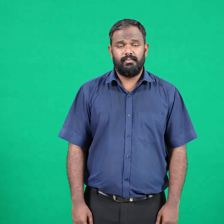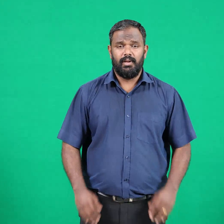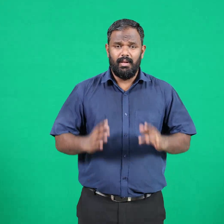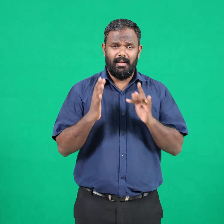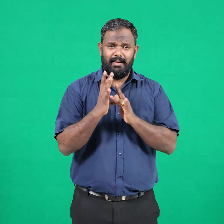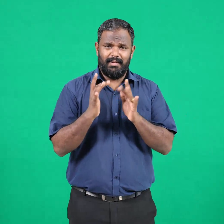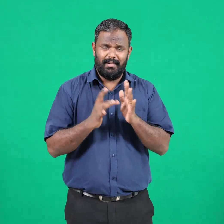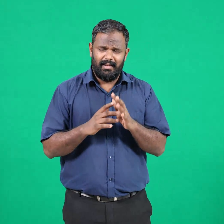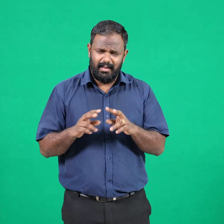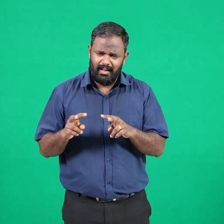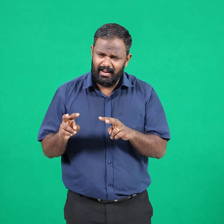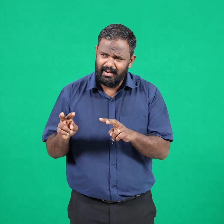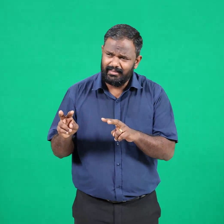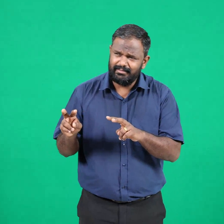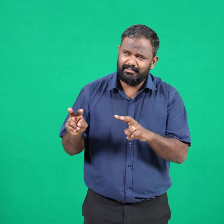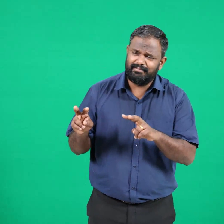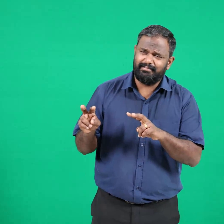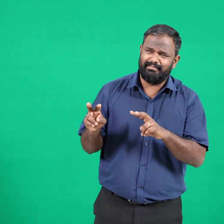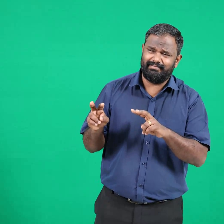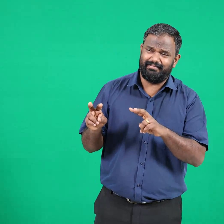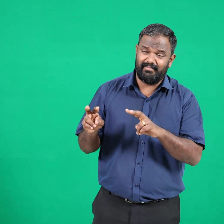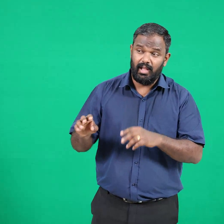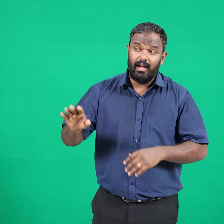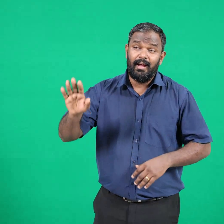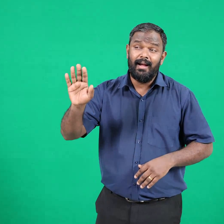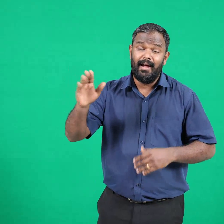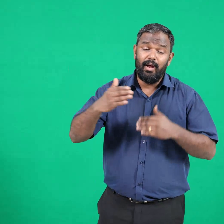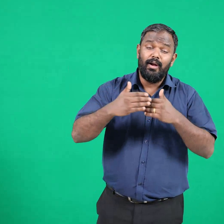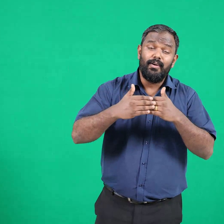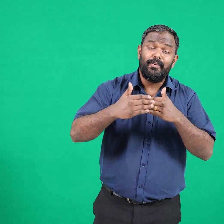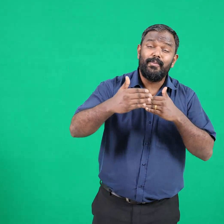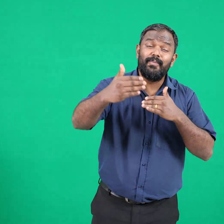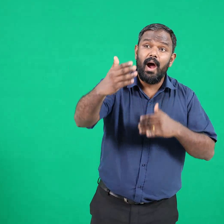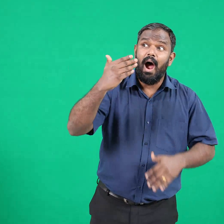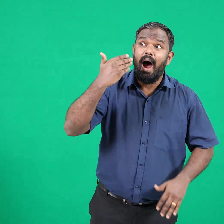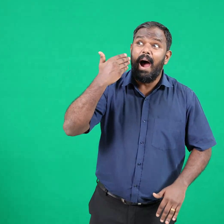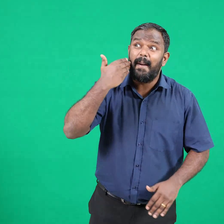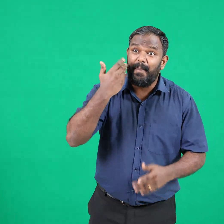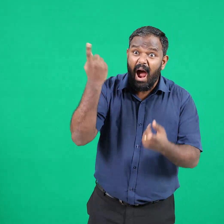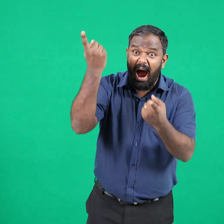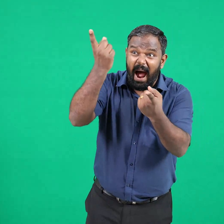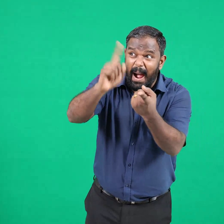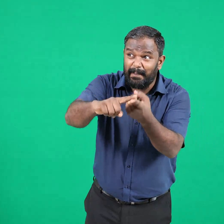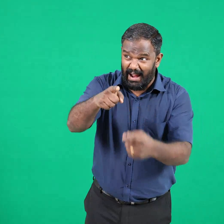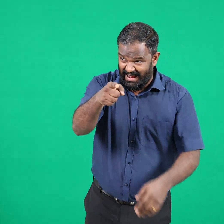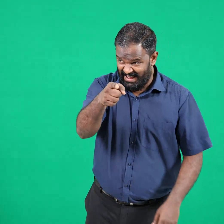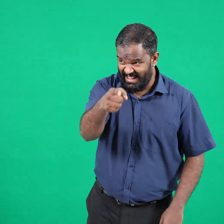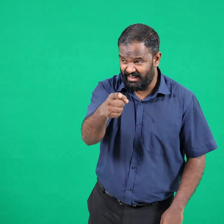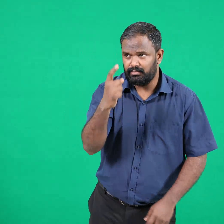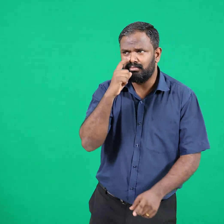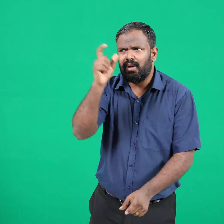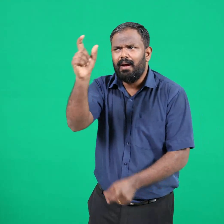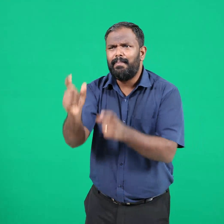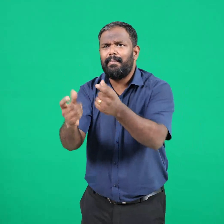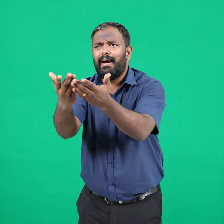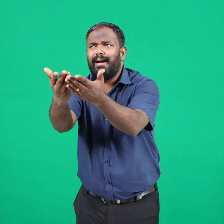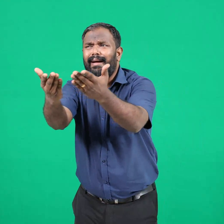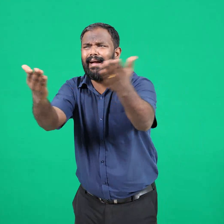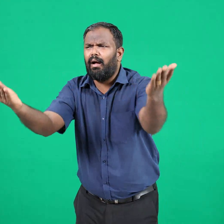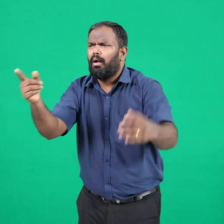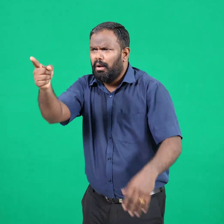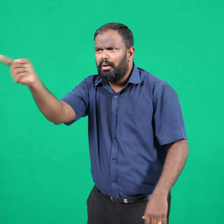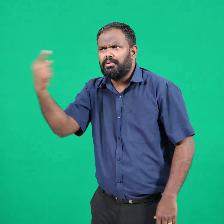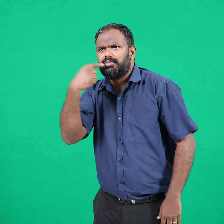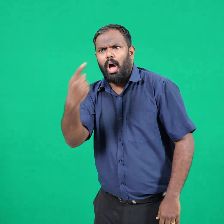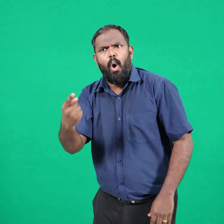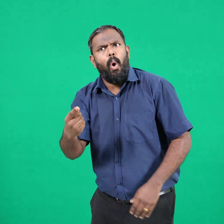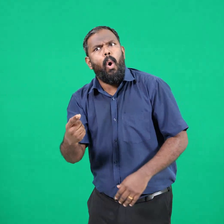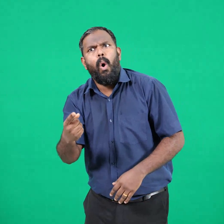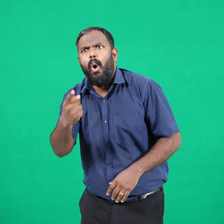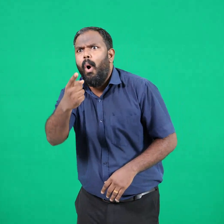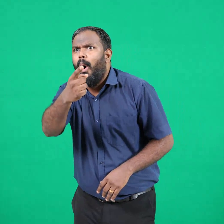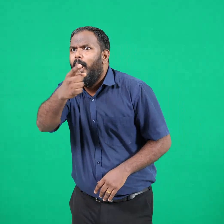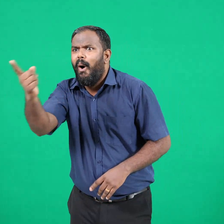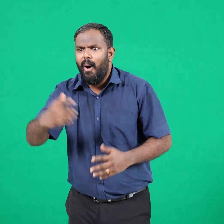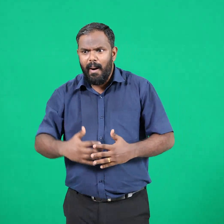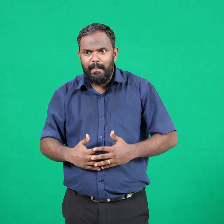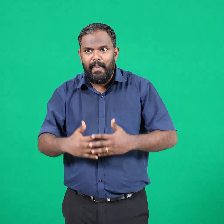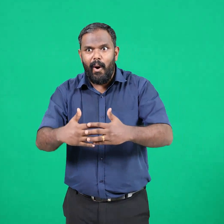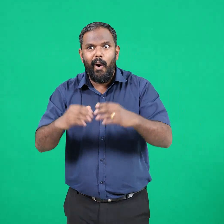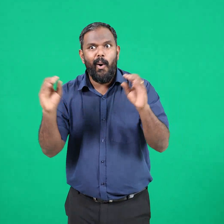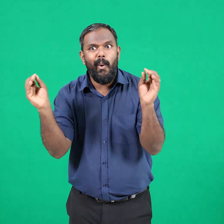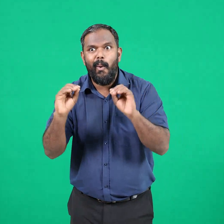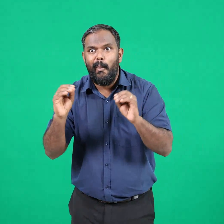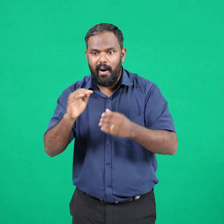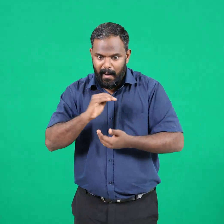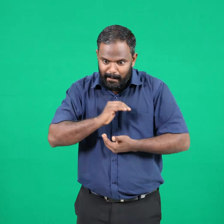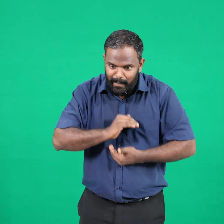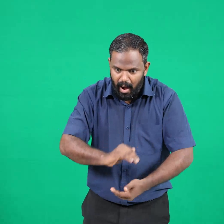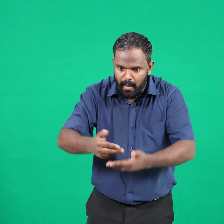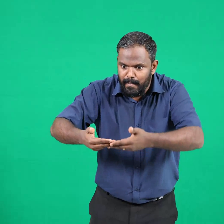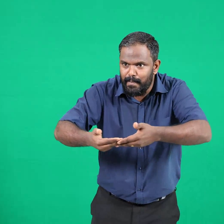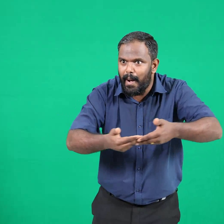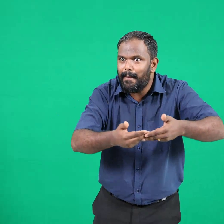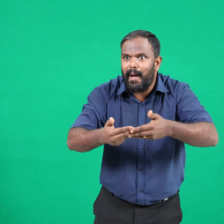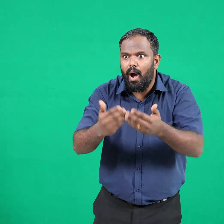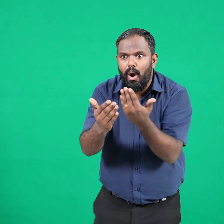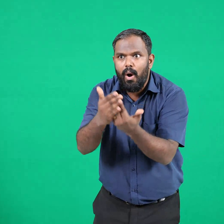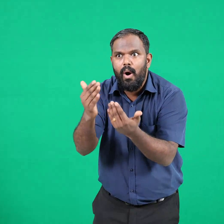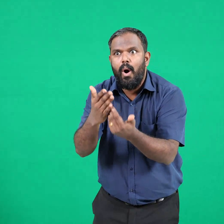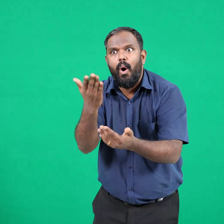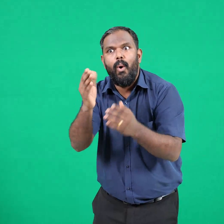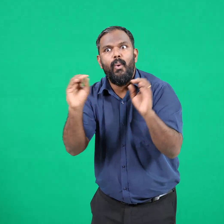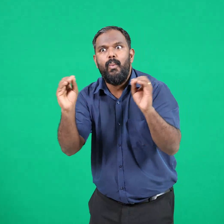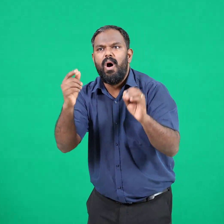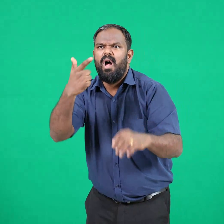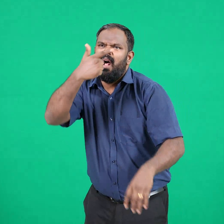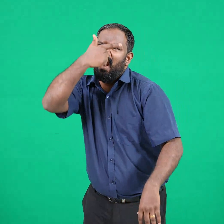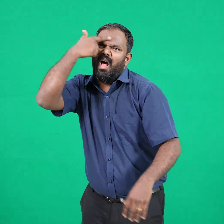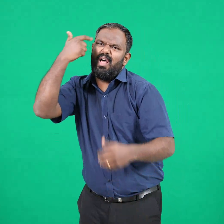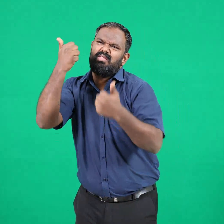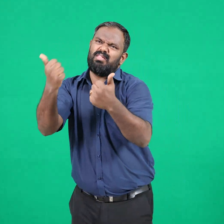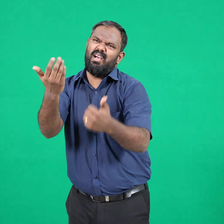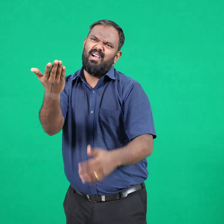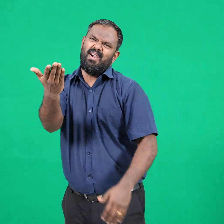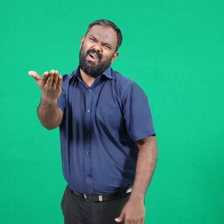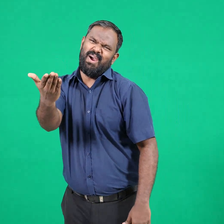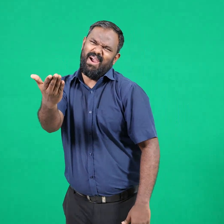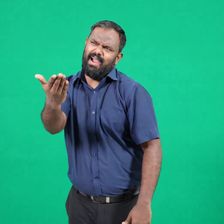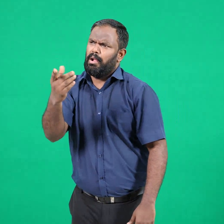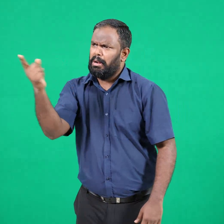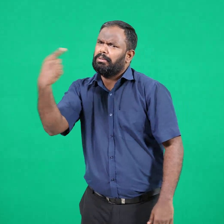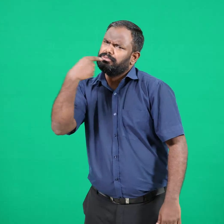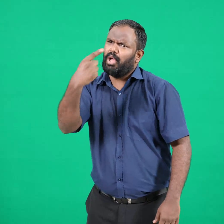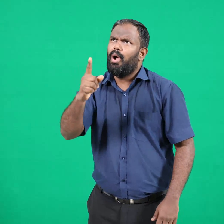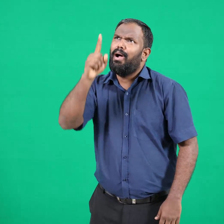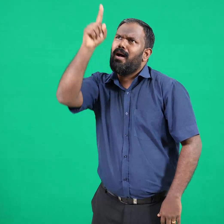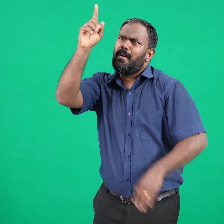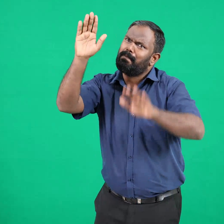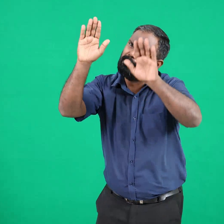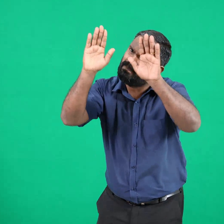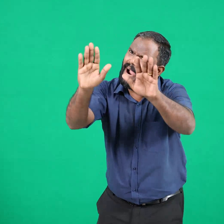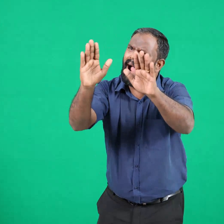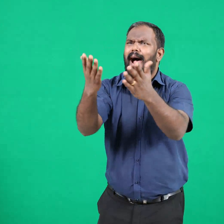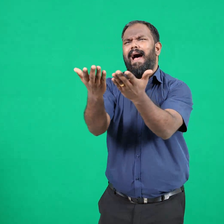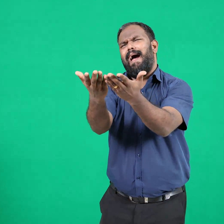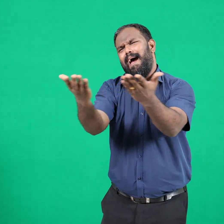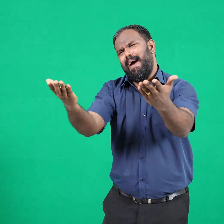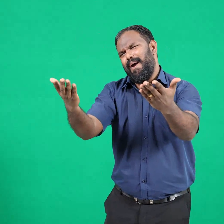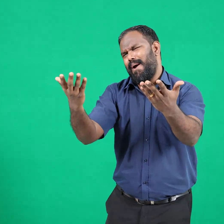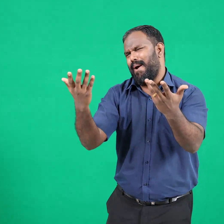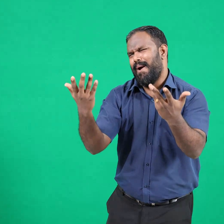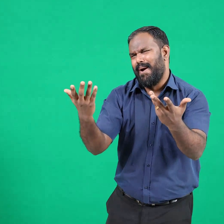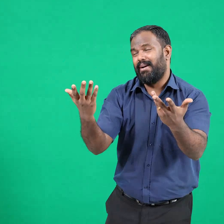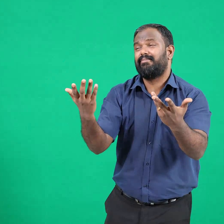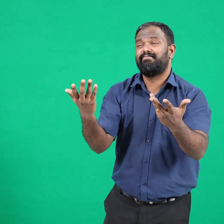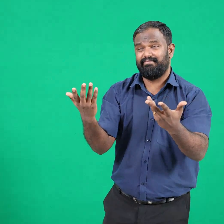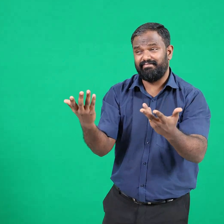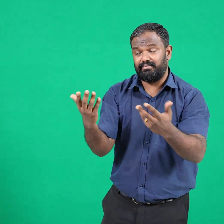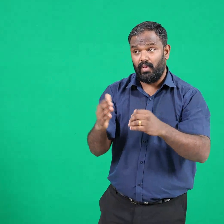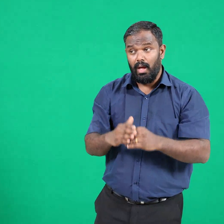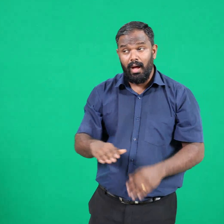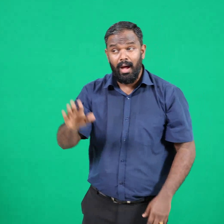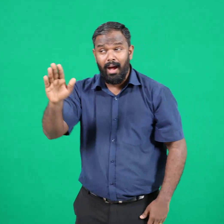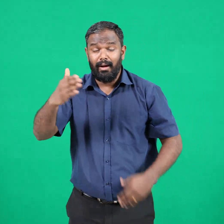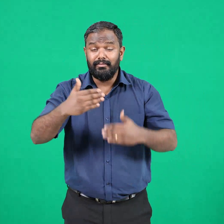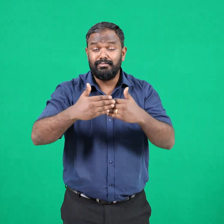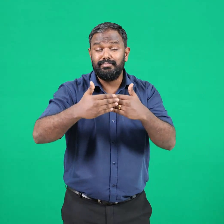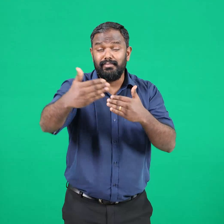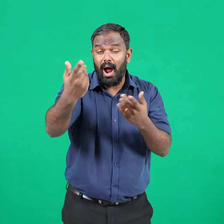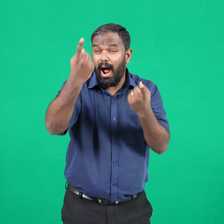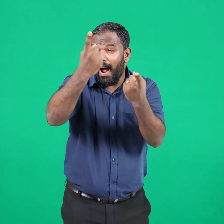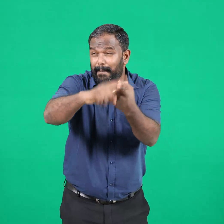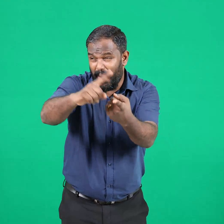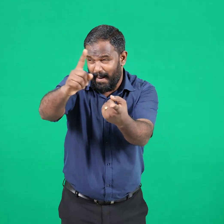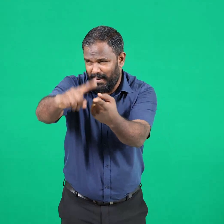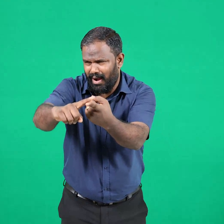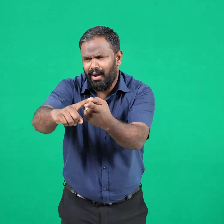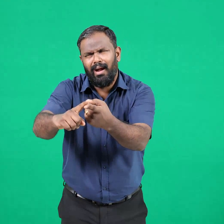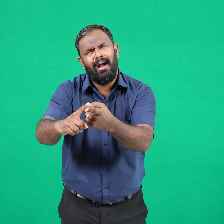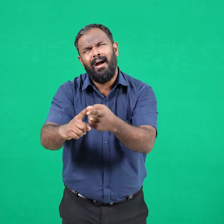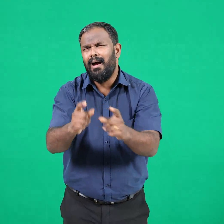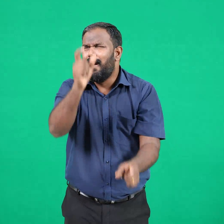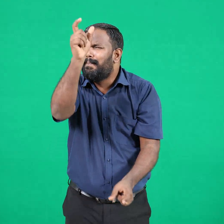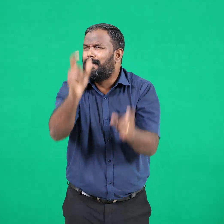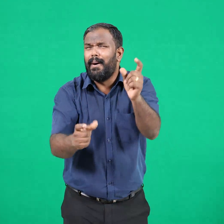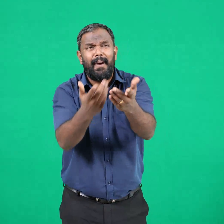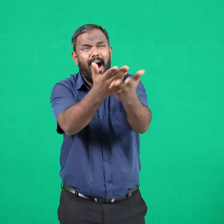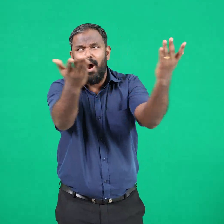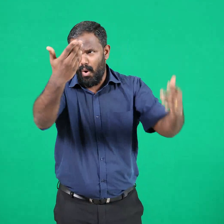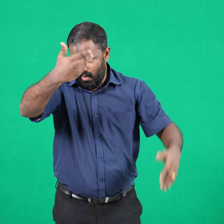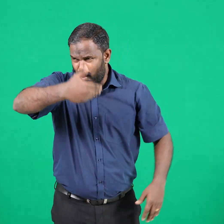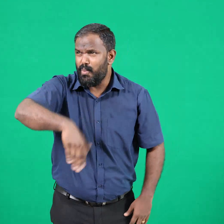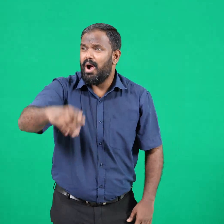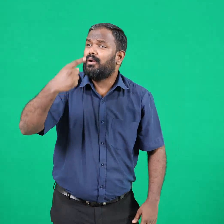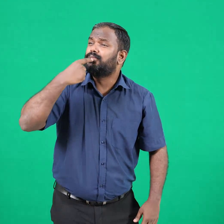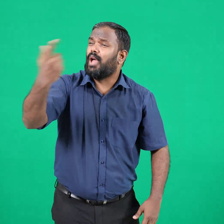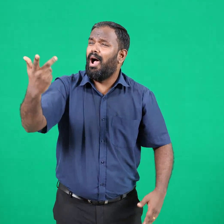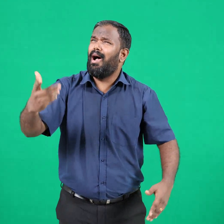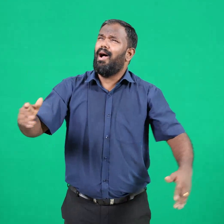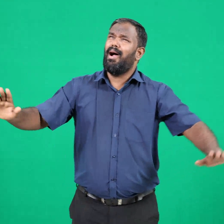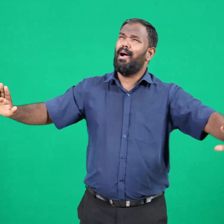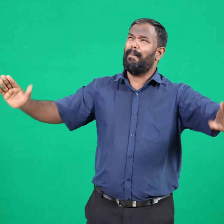Look, the days are coming when people will say, ' Blessed are the barren women, the wombs that never bore, and breasts that never nursed!'